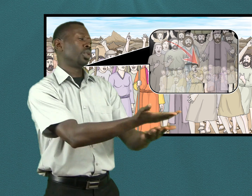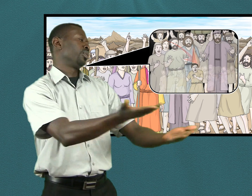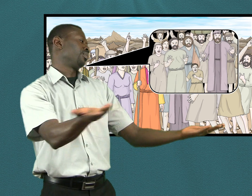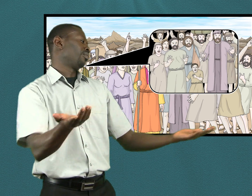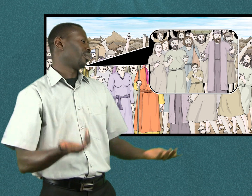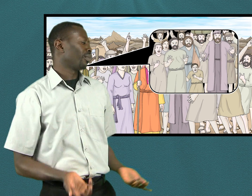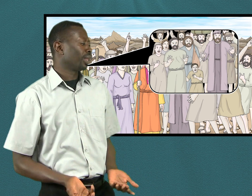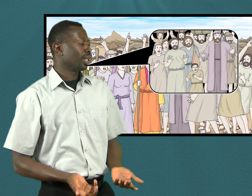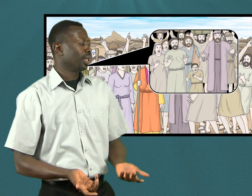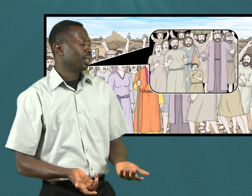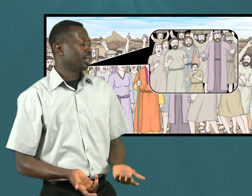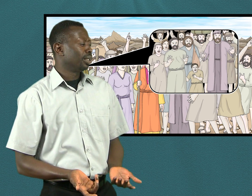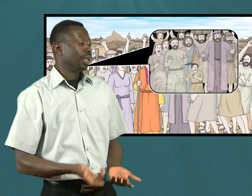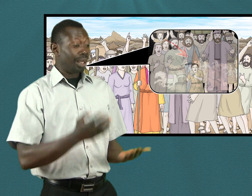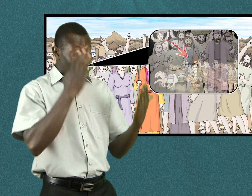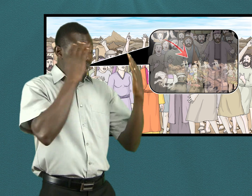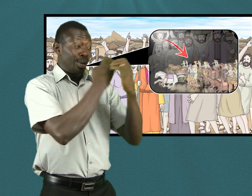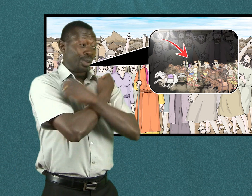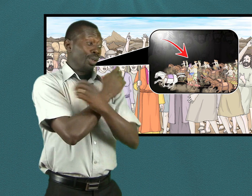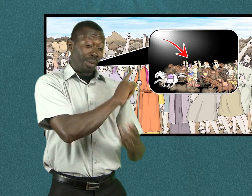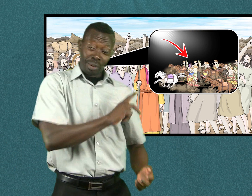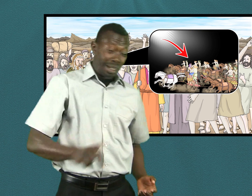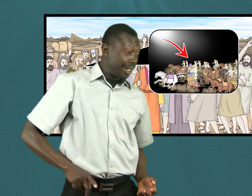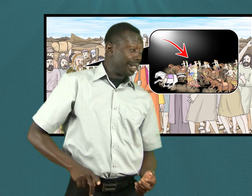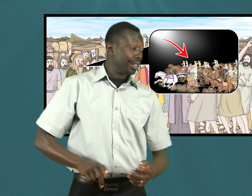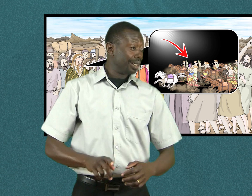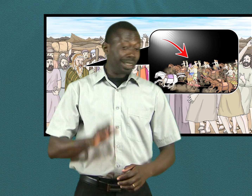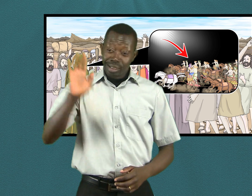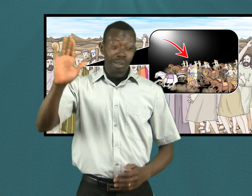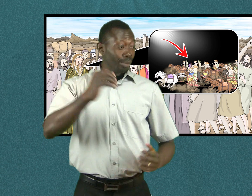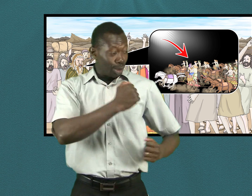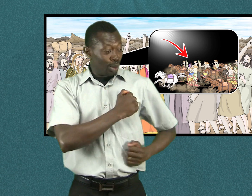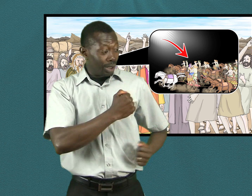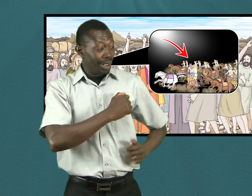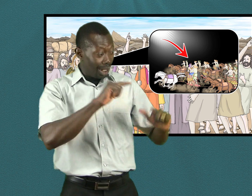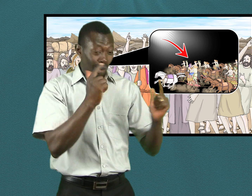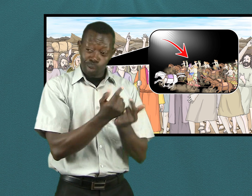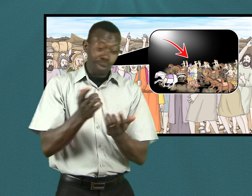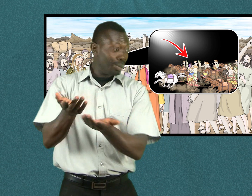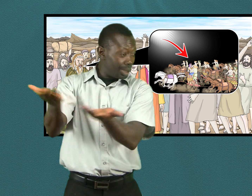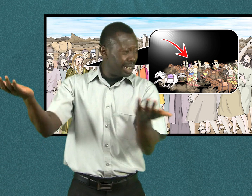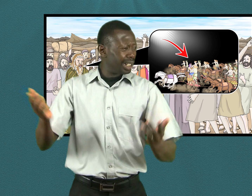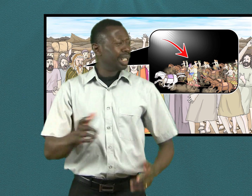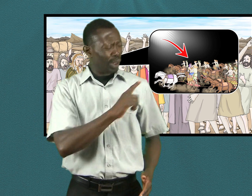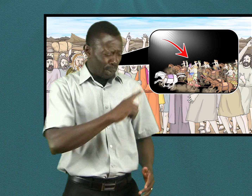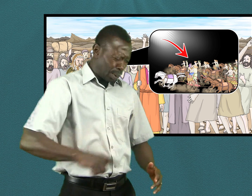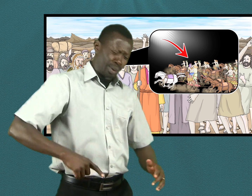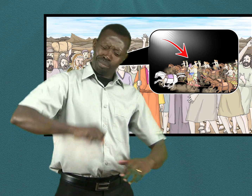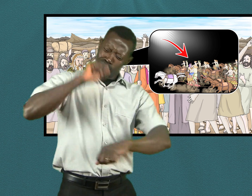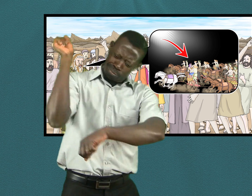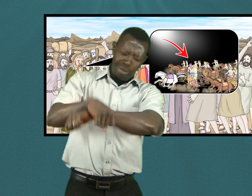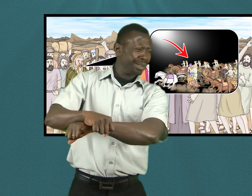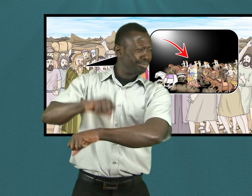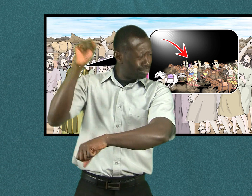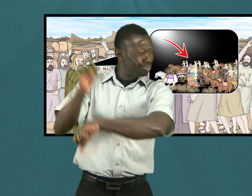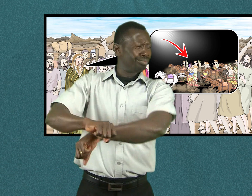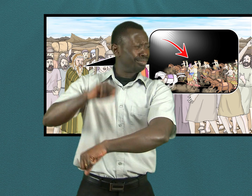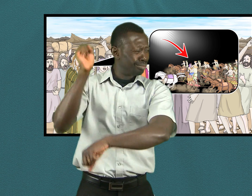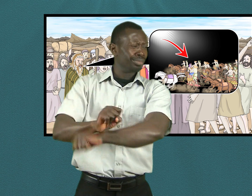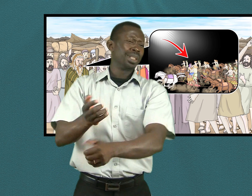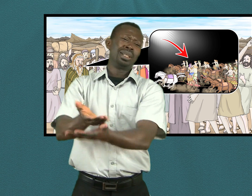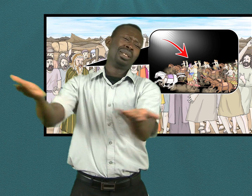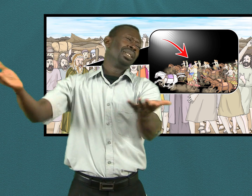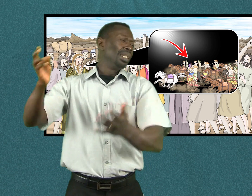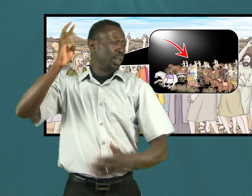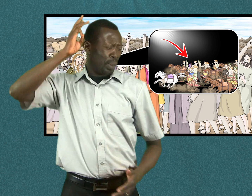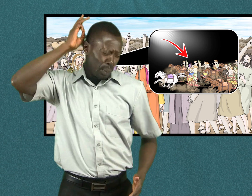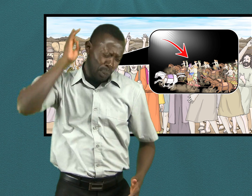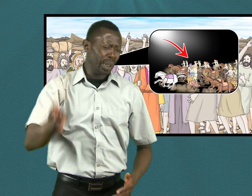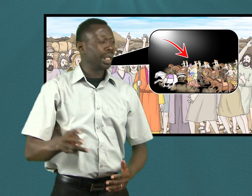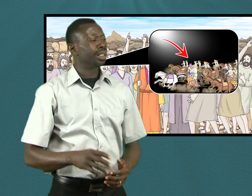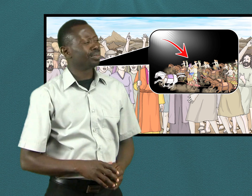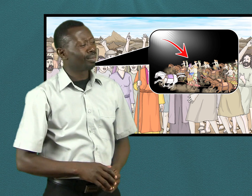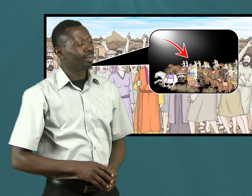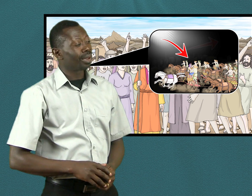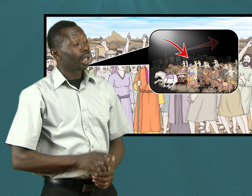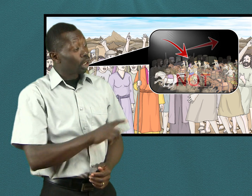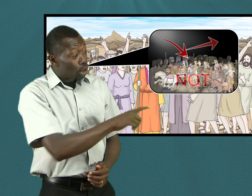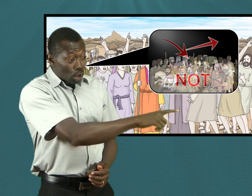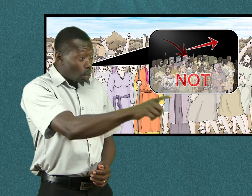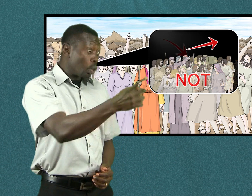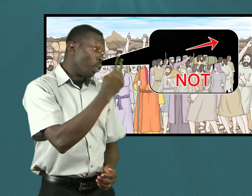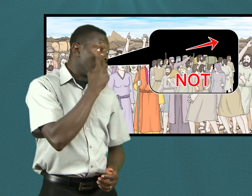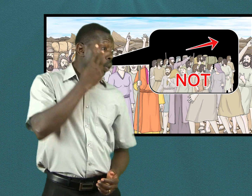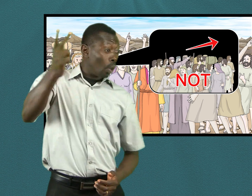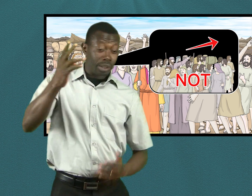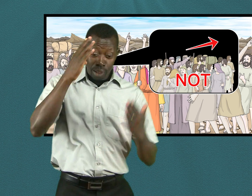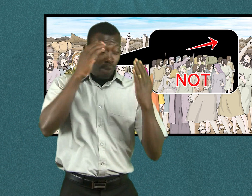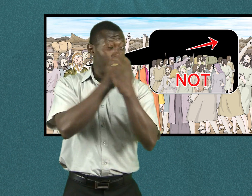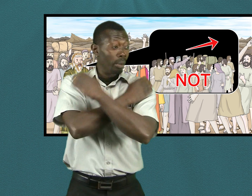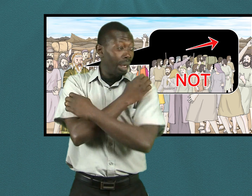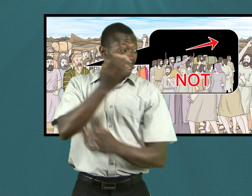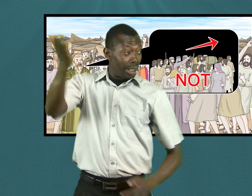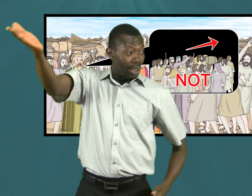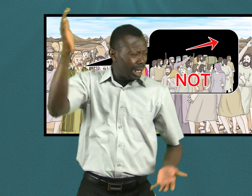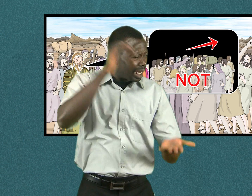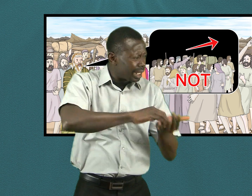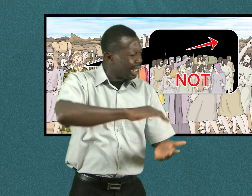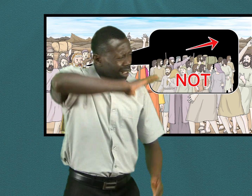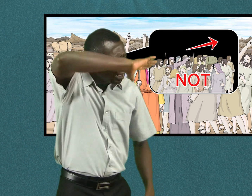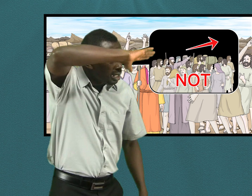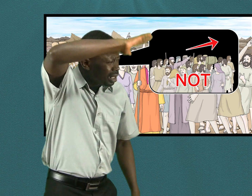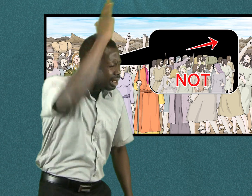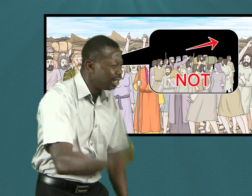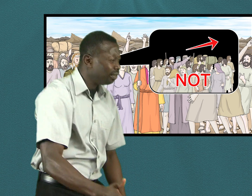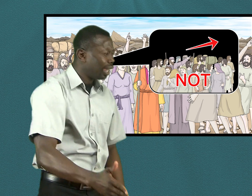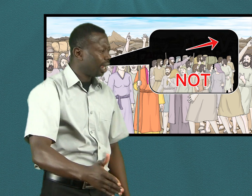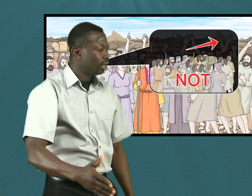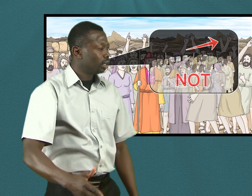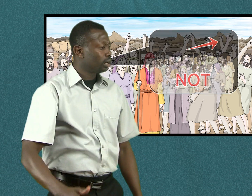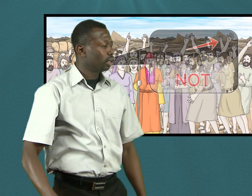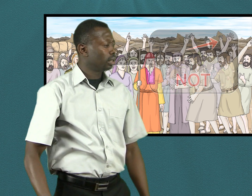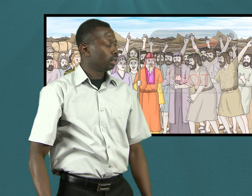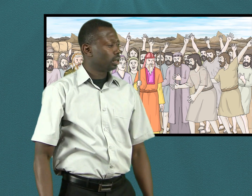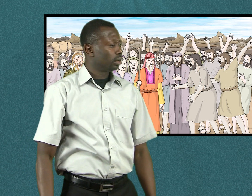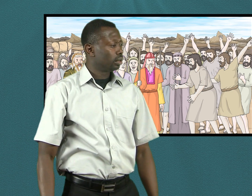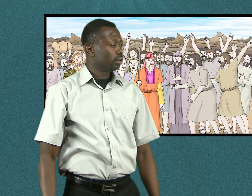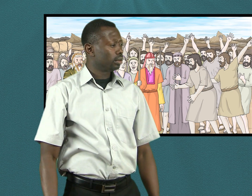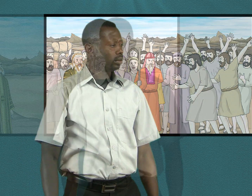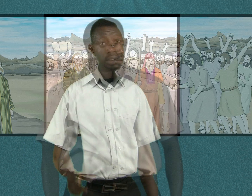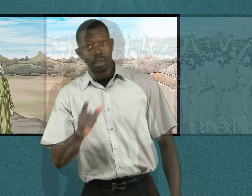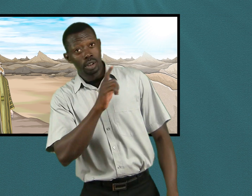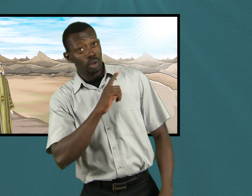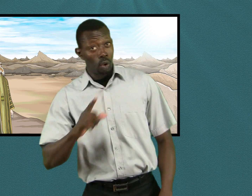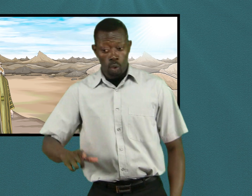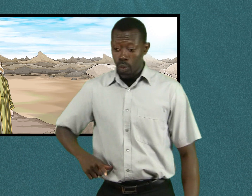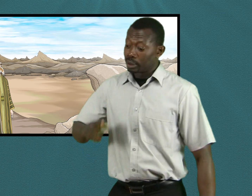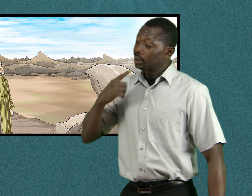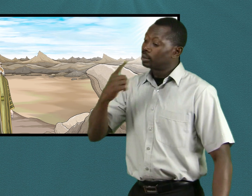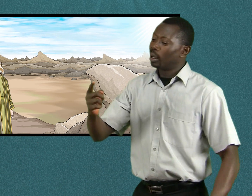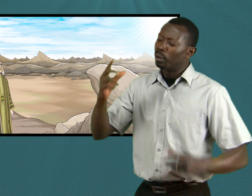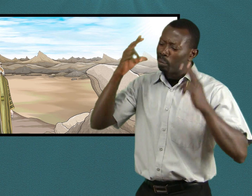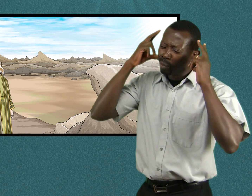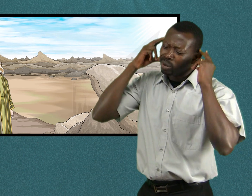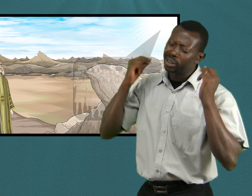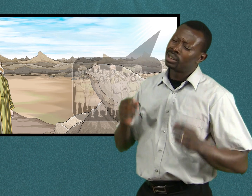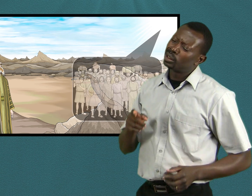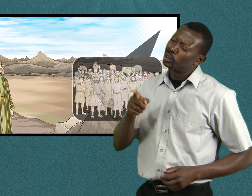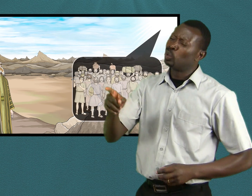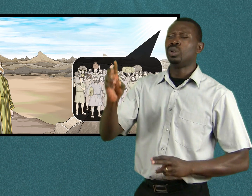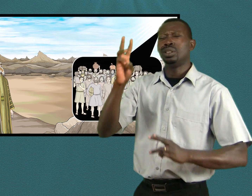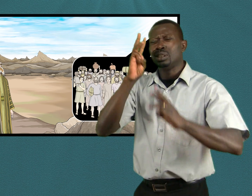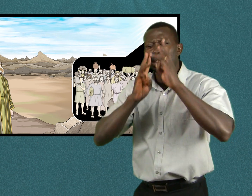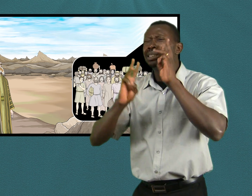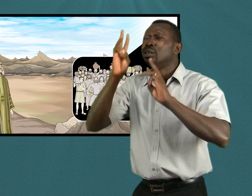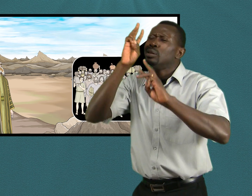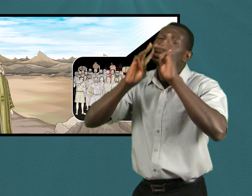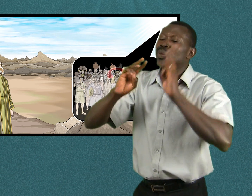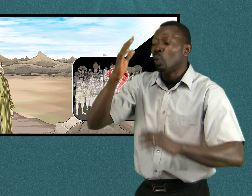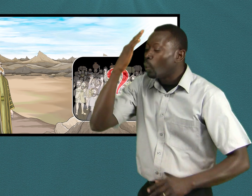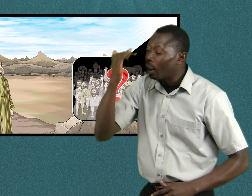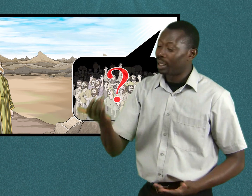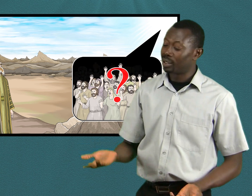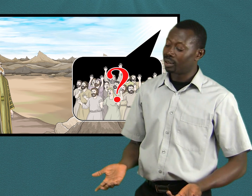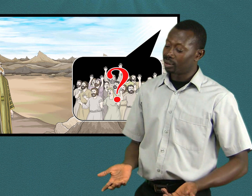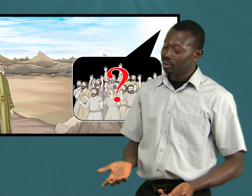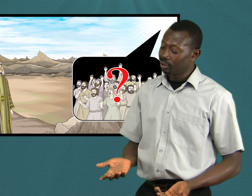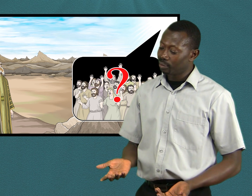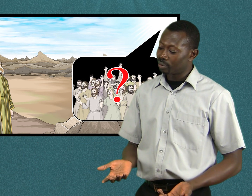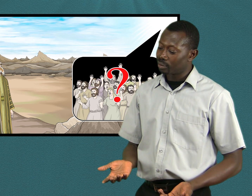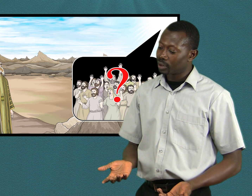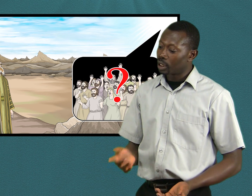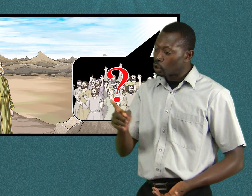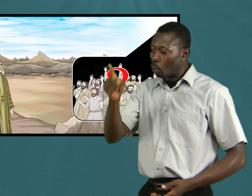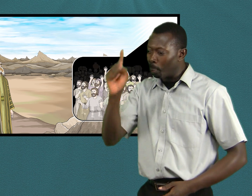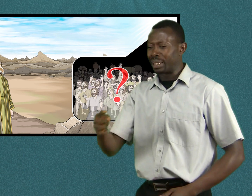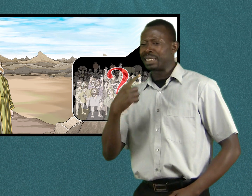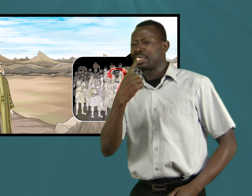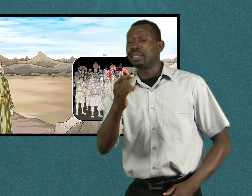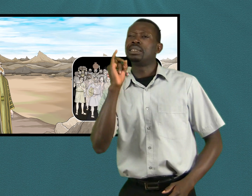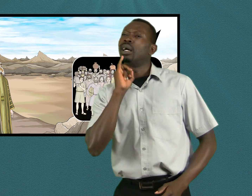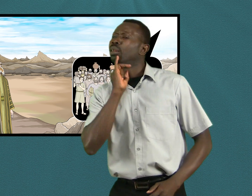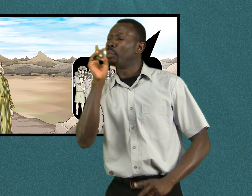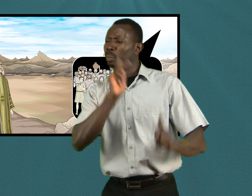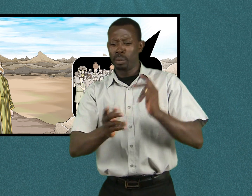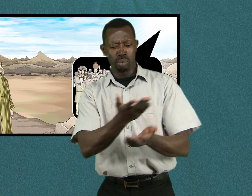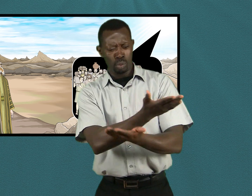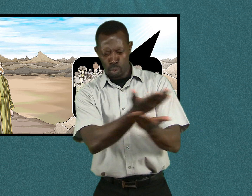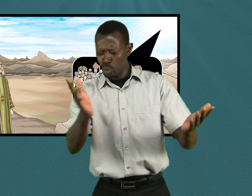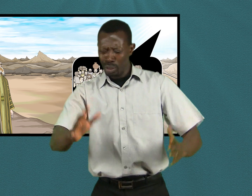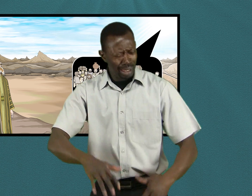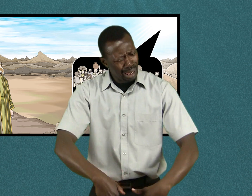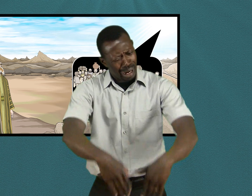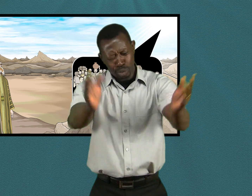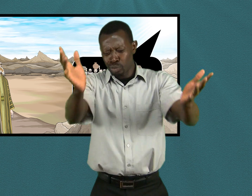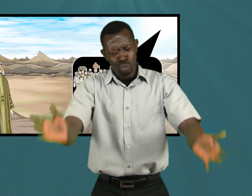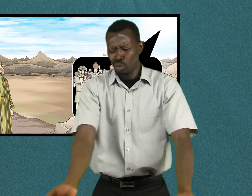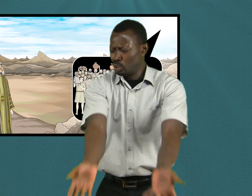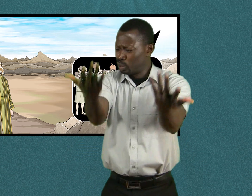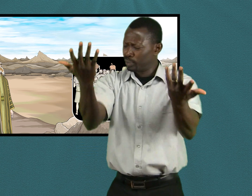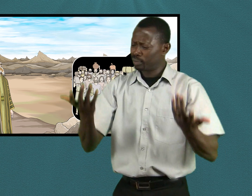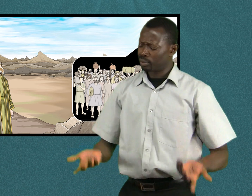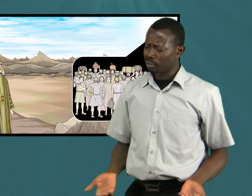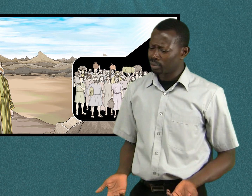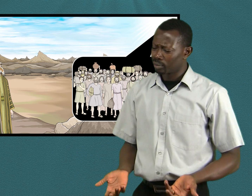for the Egyptians you see today, you will never see again. The LORD will fight for you; you need only to be still.” Then the LORD said to Moses, “Why are you crying out to Me?